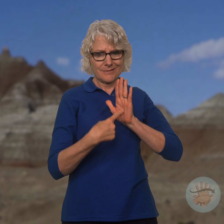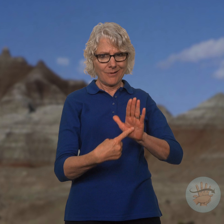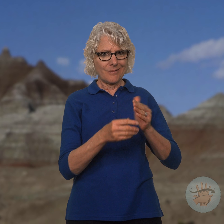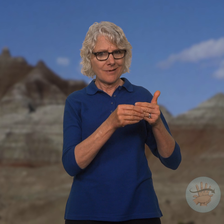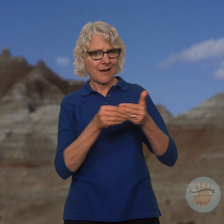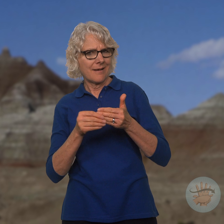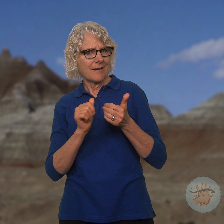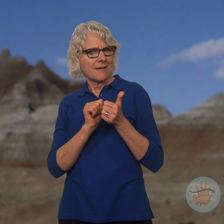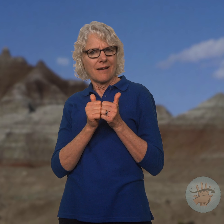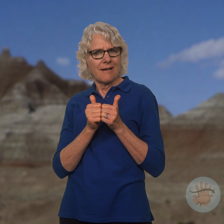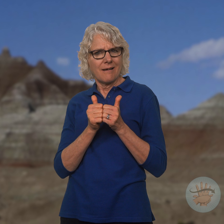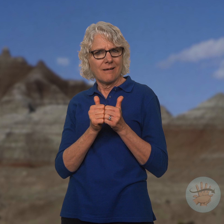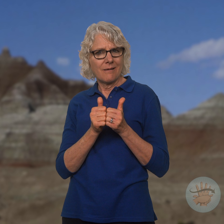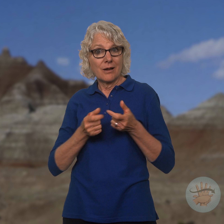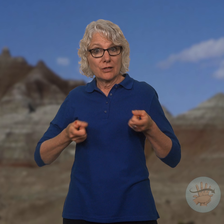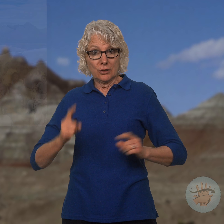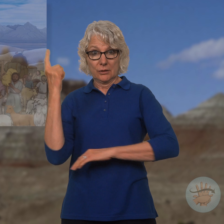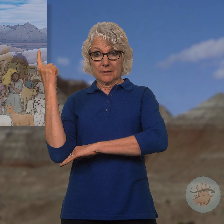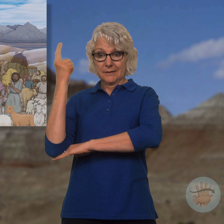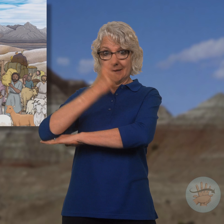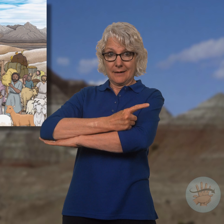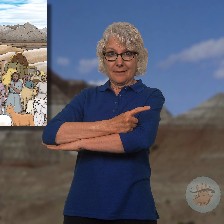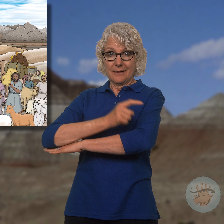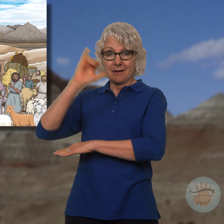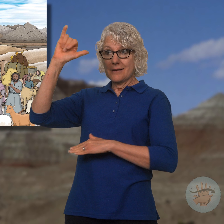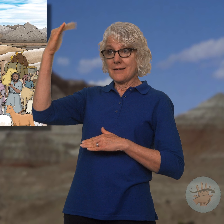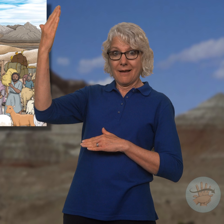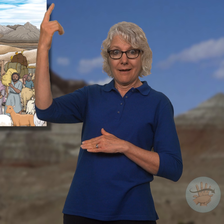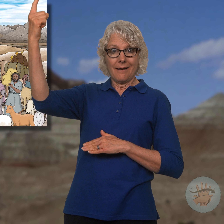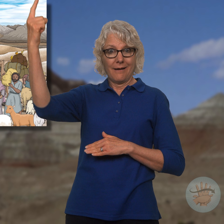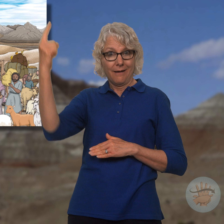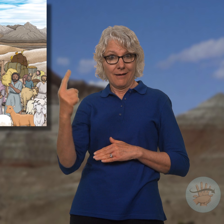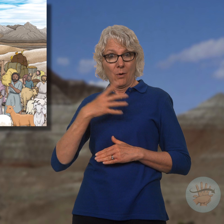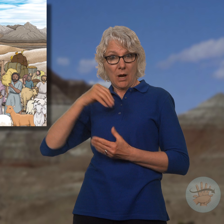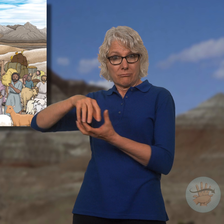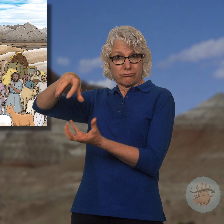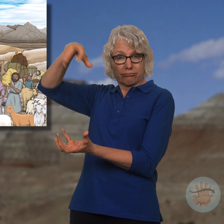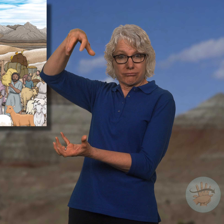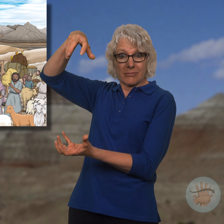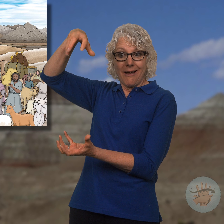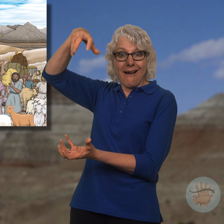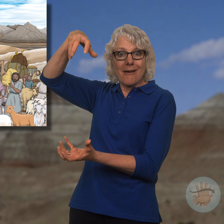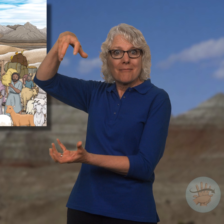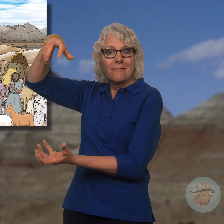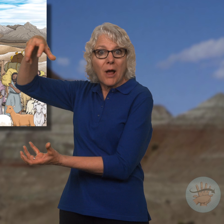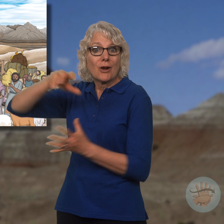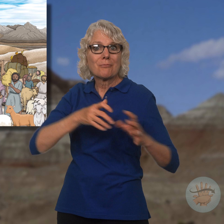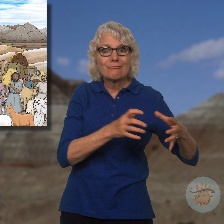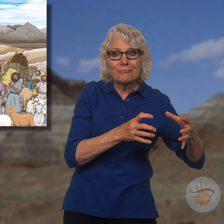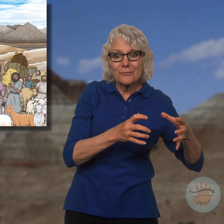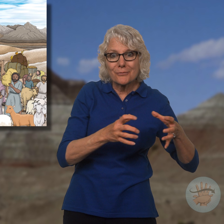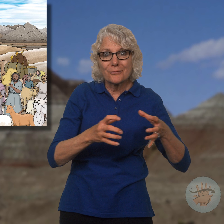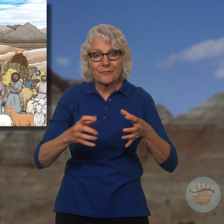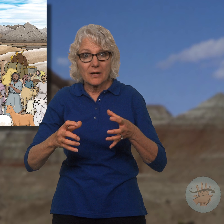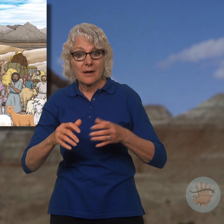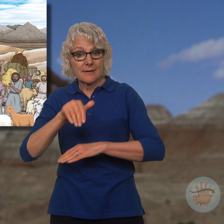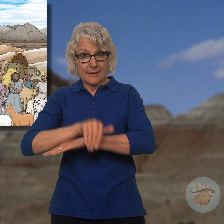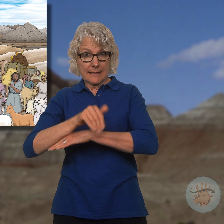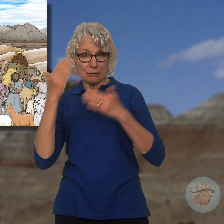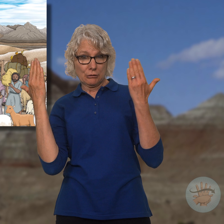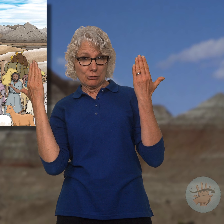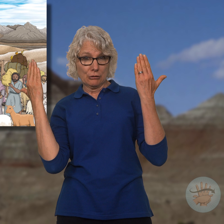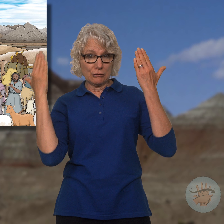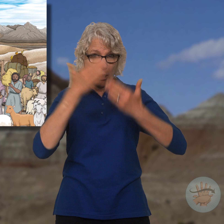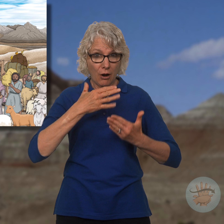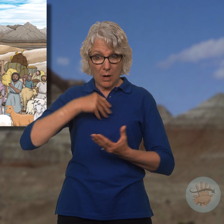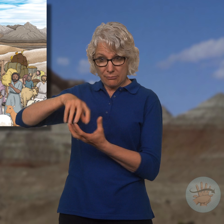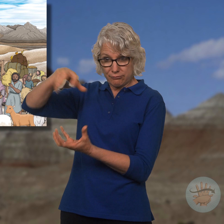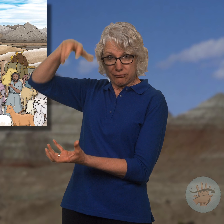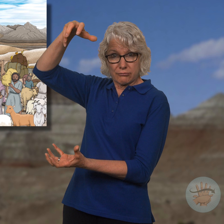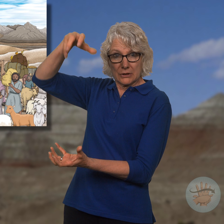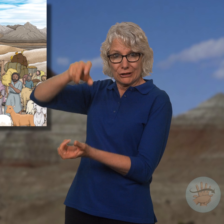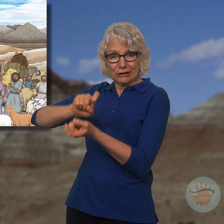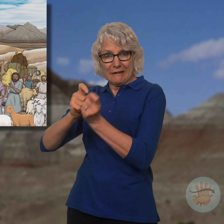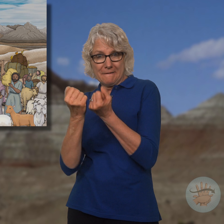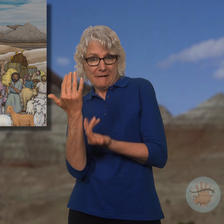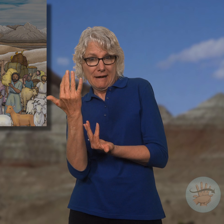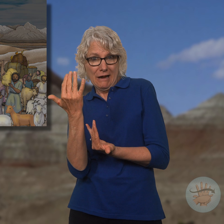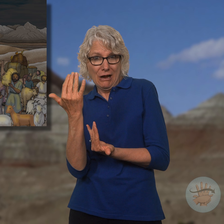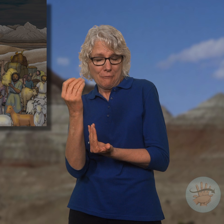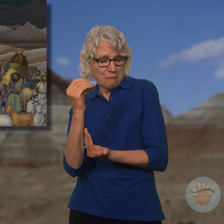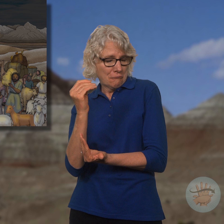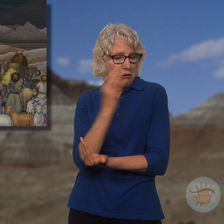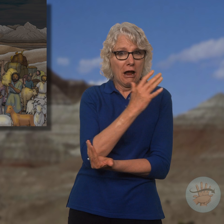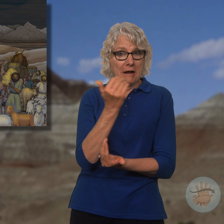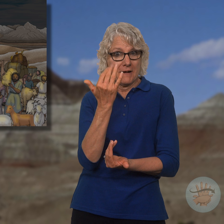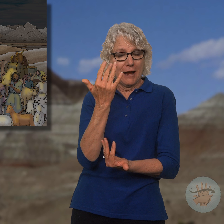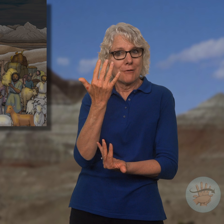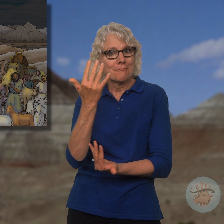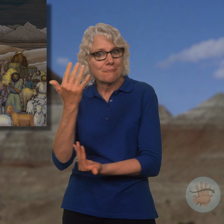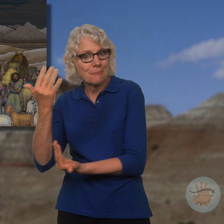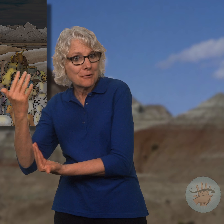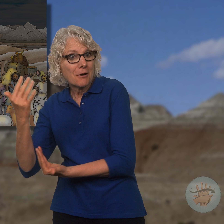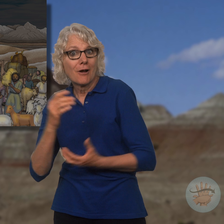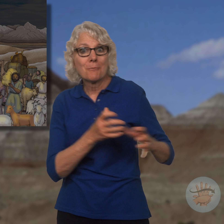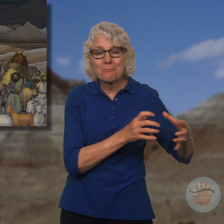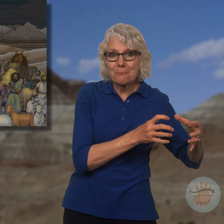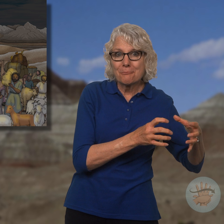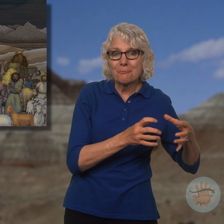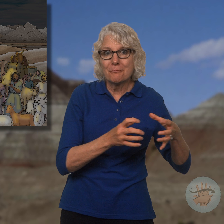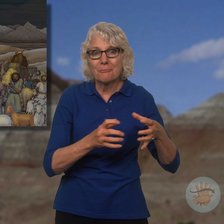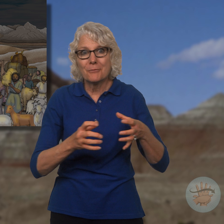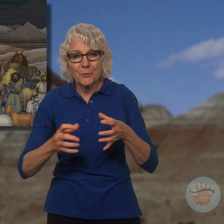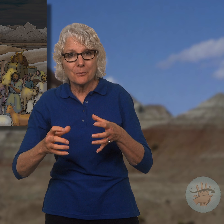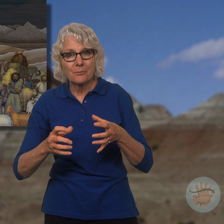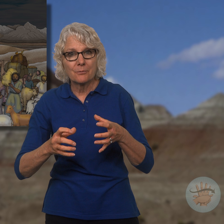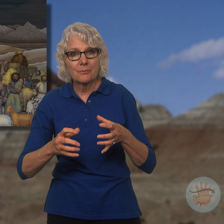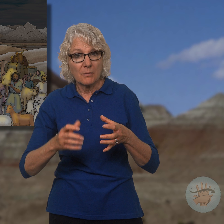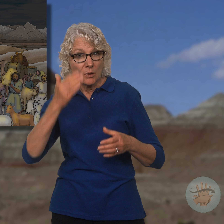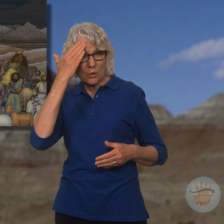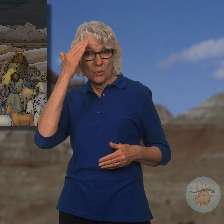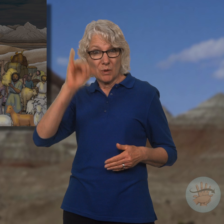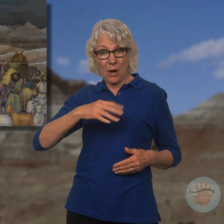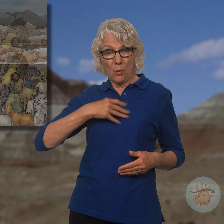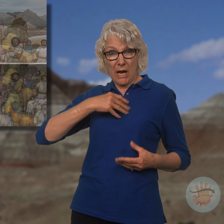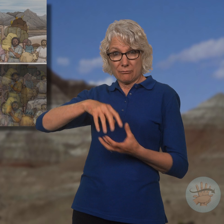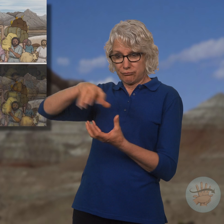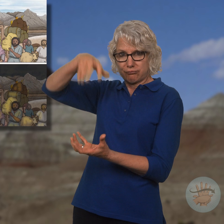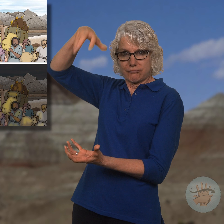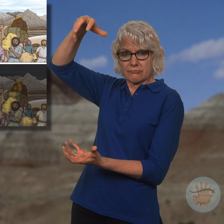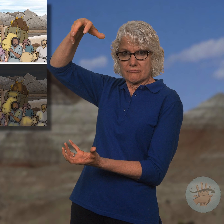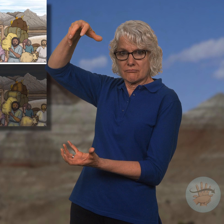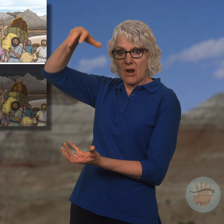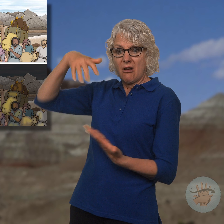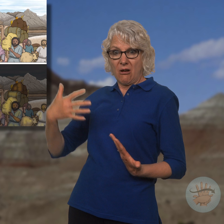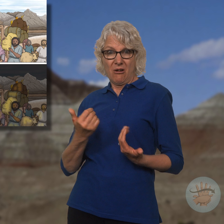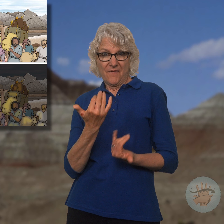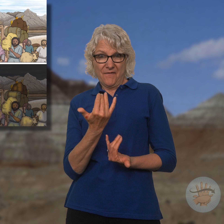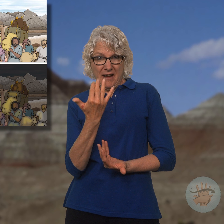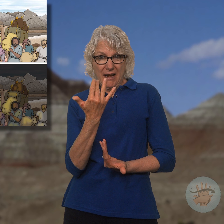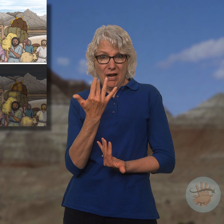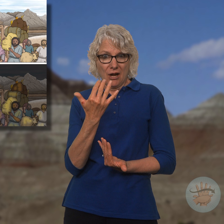And the LORD went before them in a pillar of cloud to guide their way by day, and in a pillar of fire to give them light by night, so that they could travel by day or night.